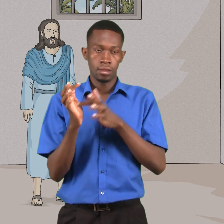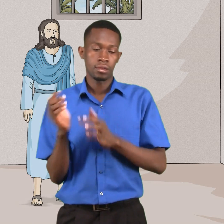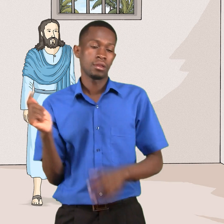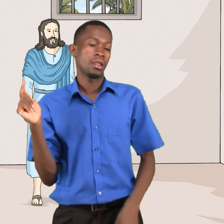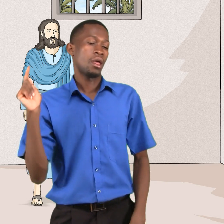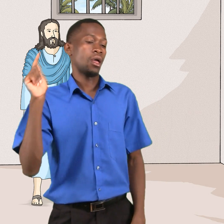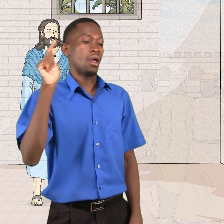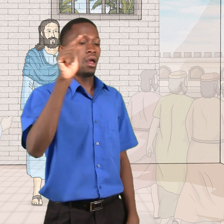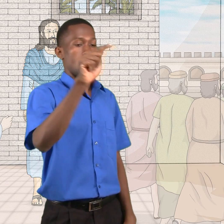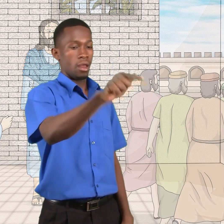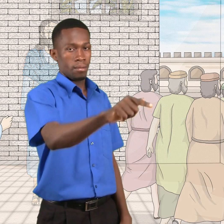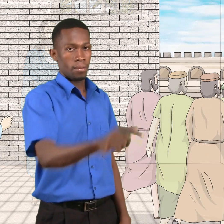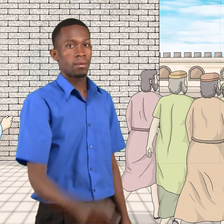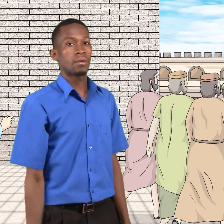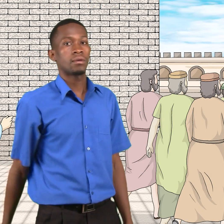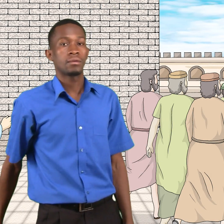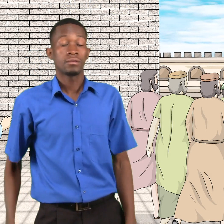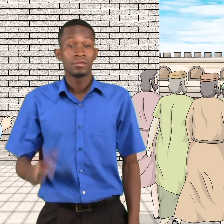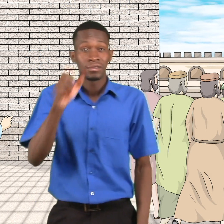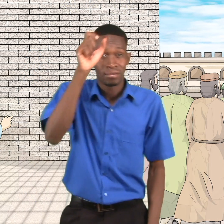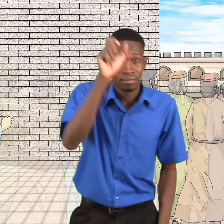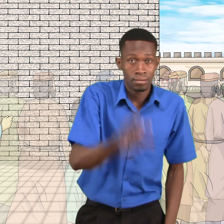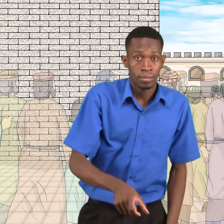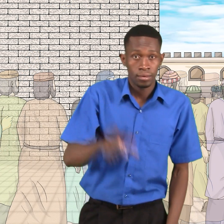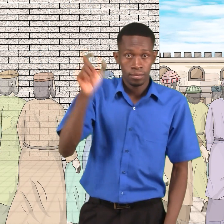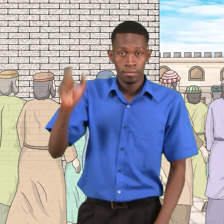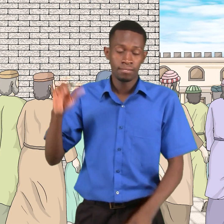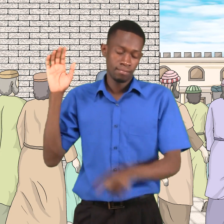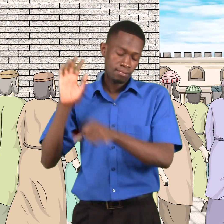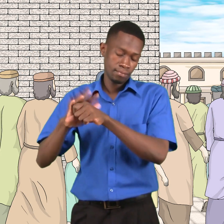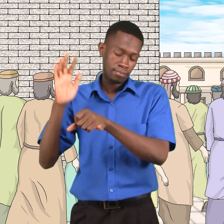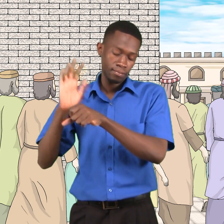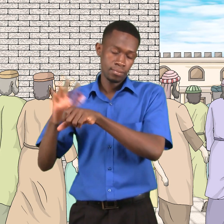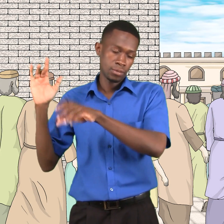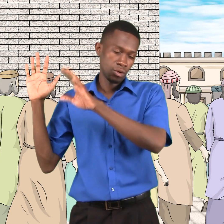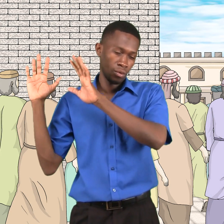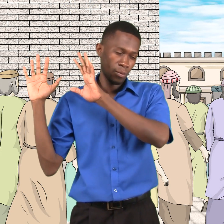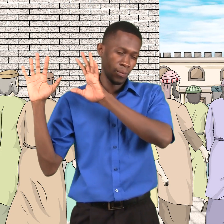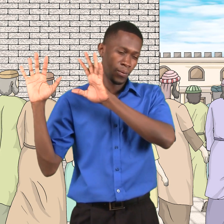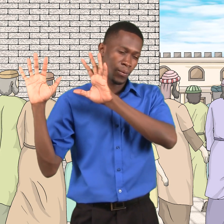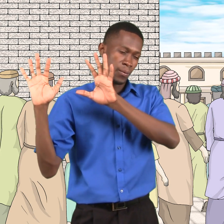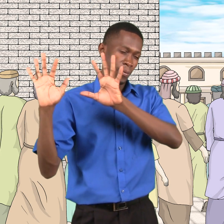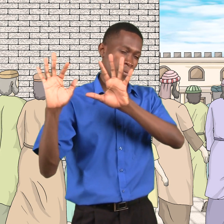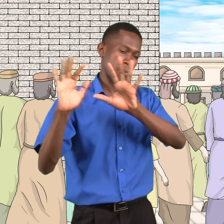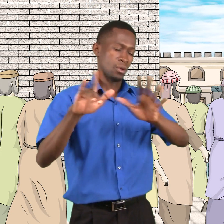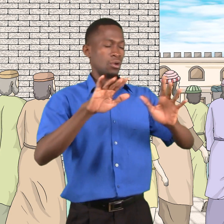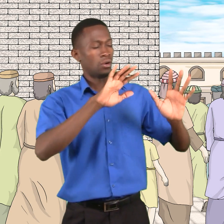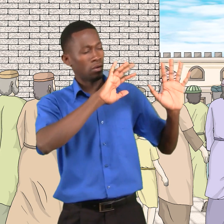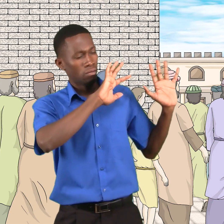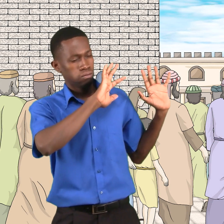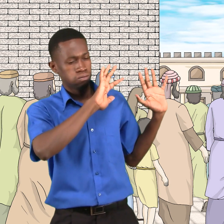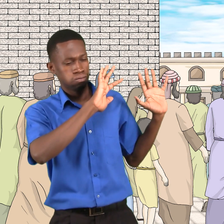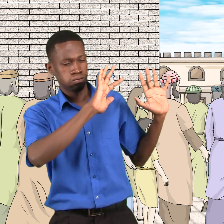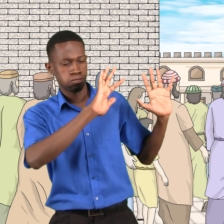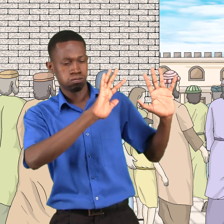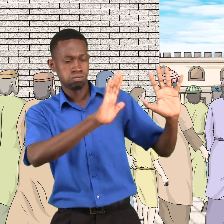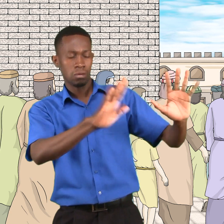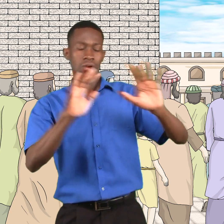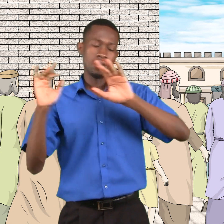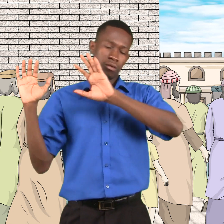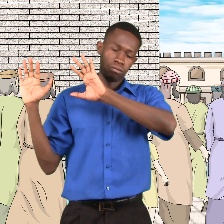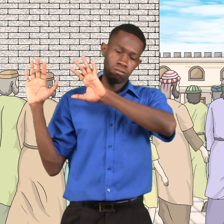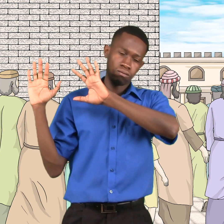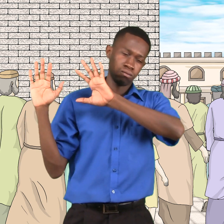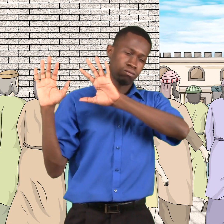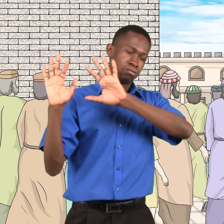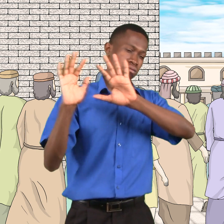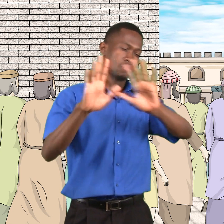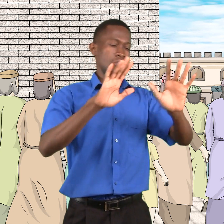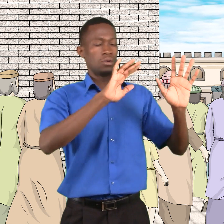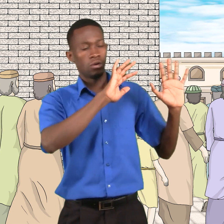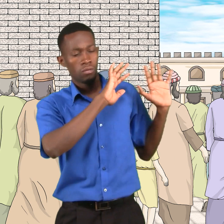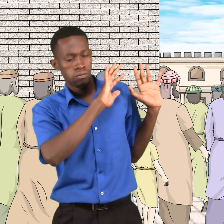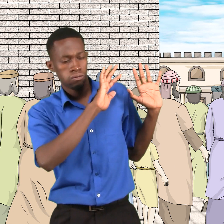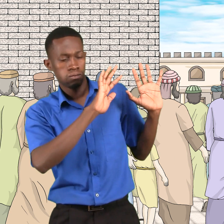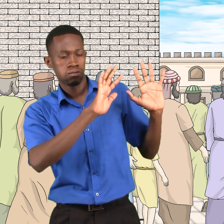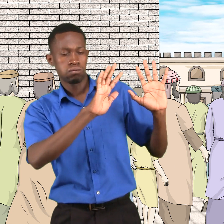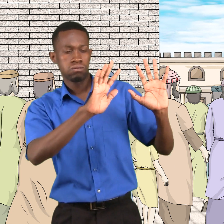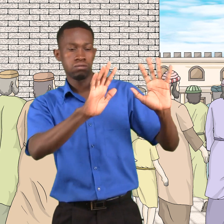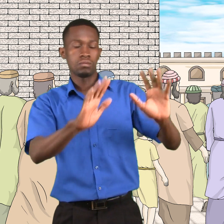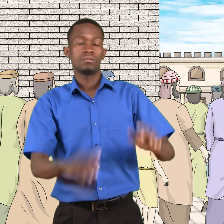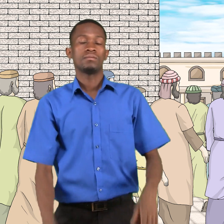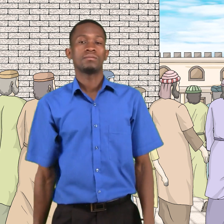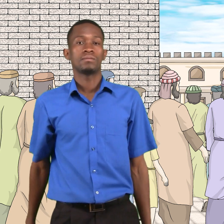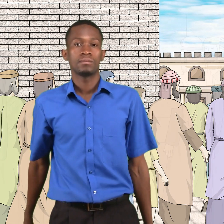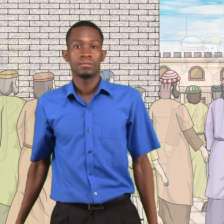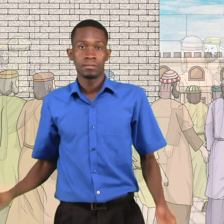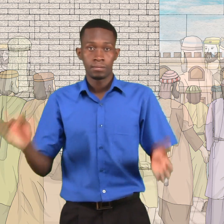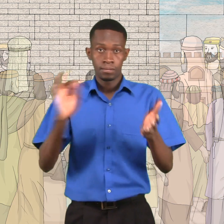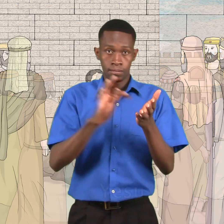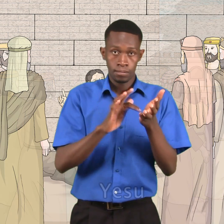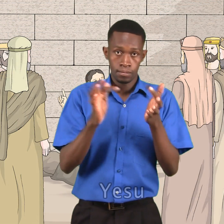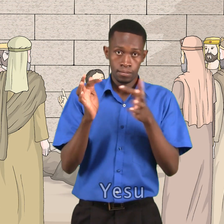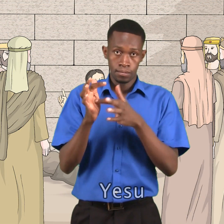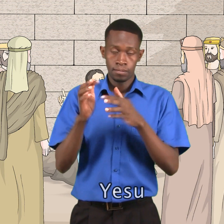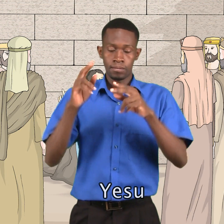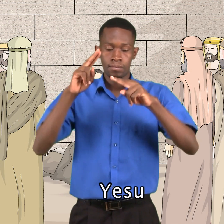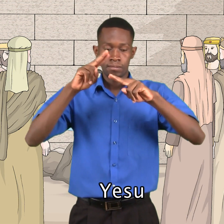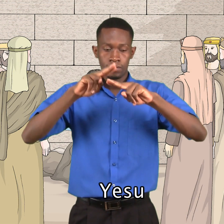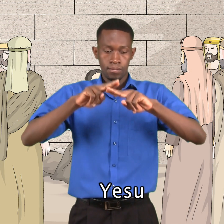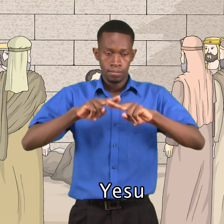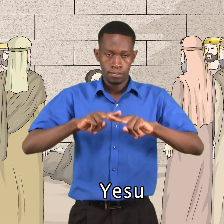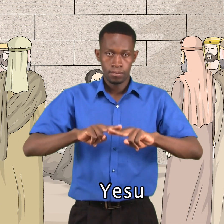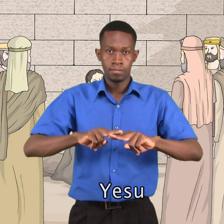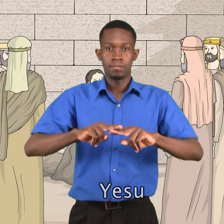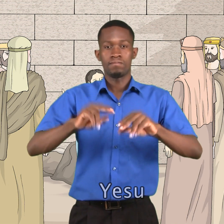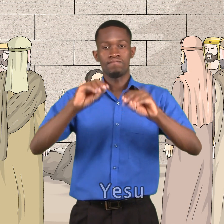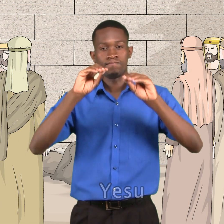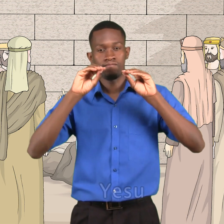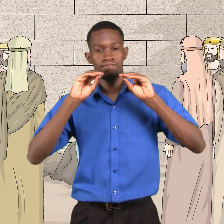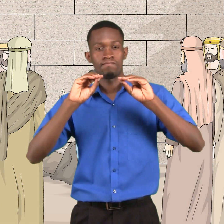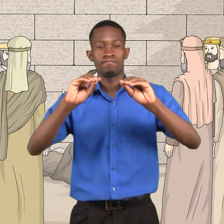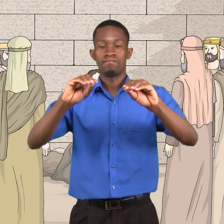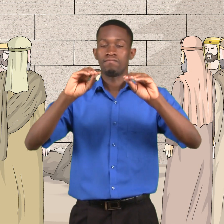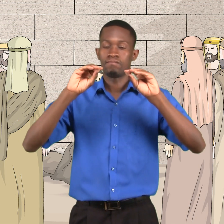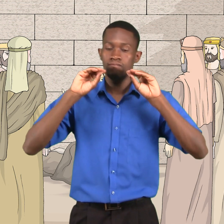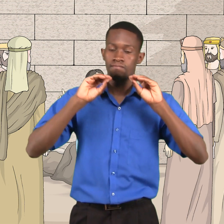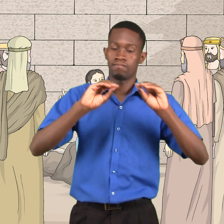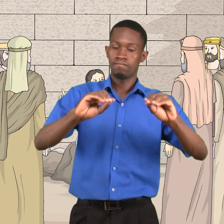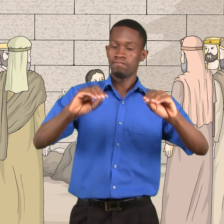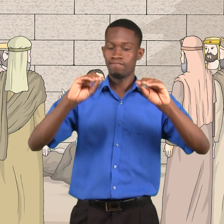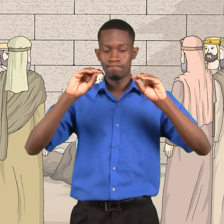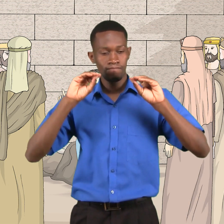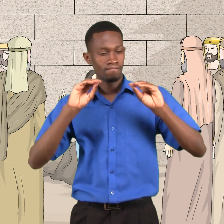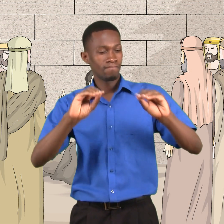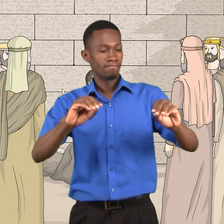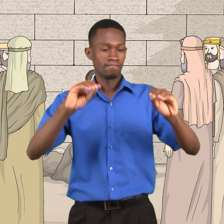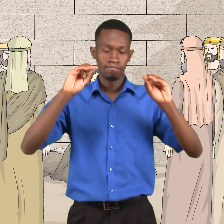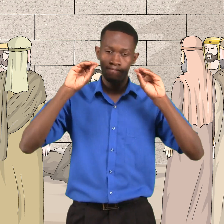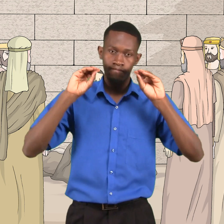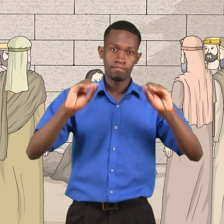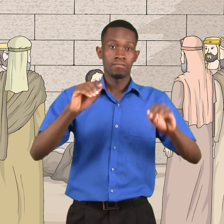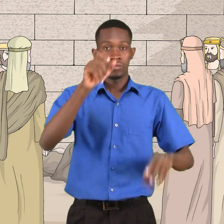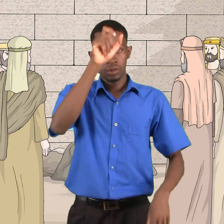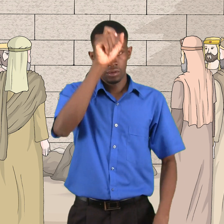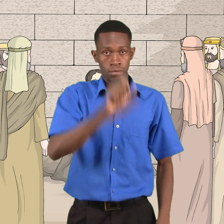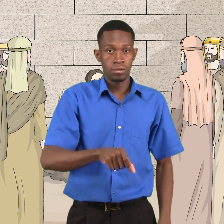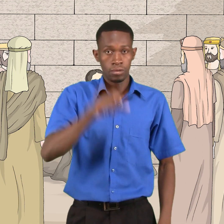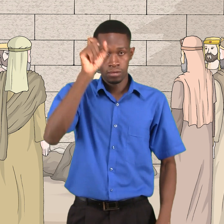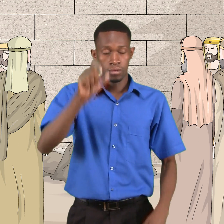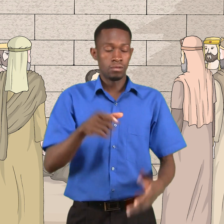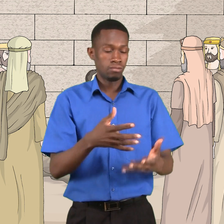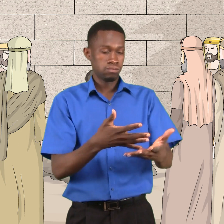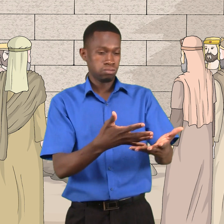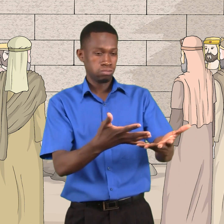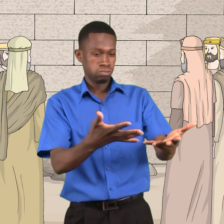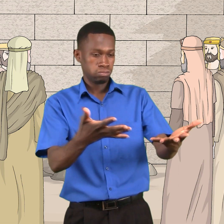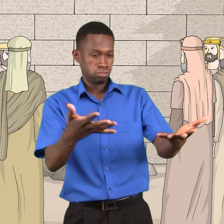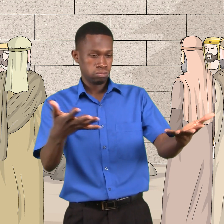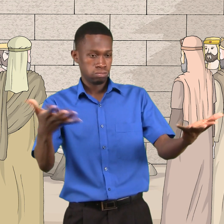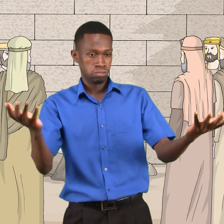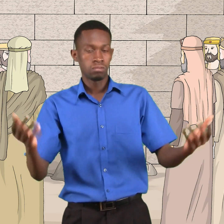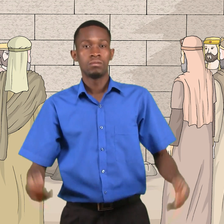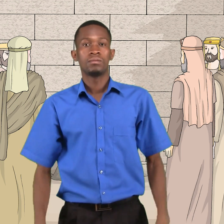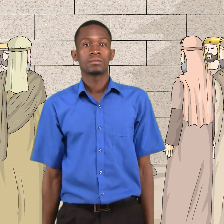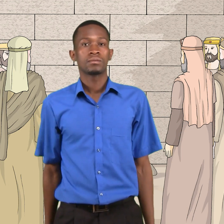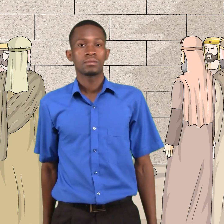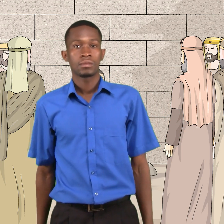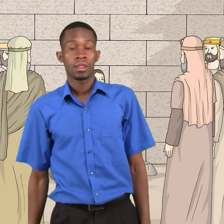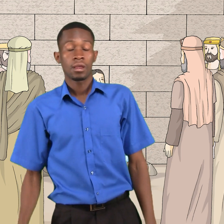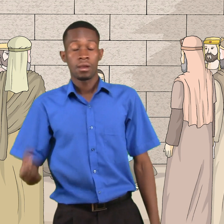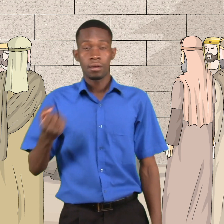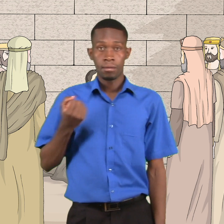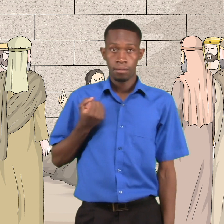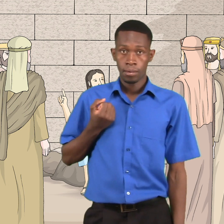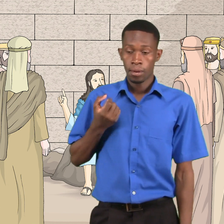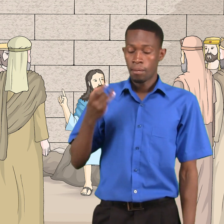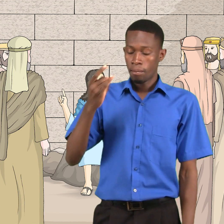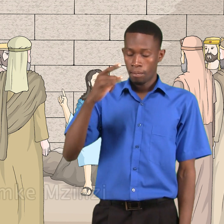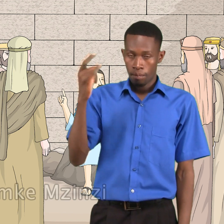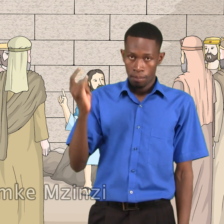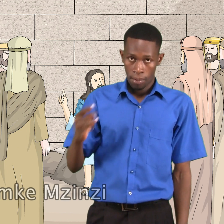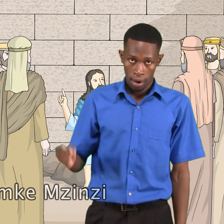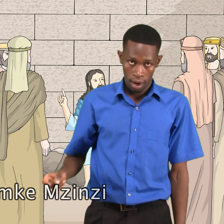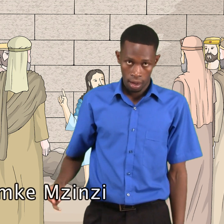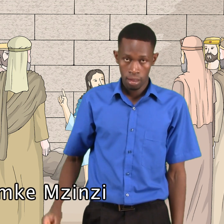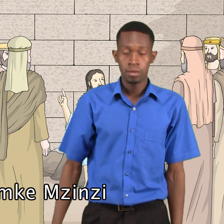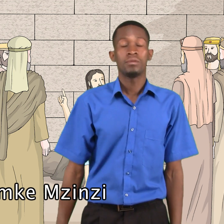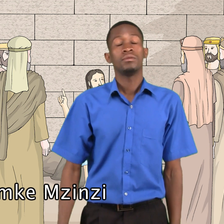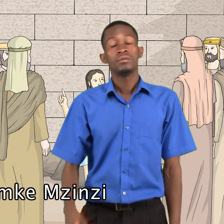All the people came to Him, and He sat down to teach them.